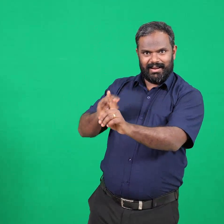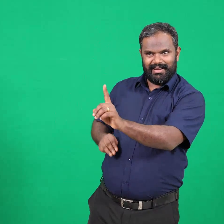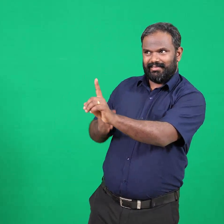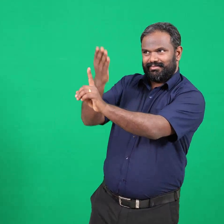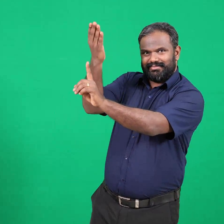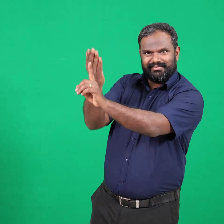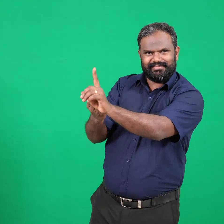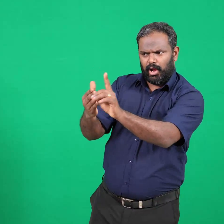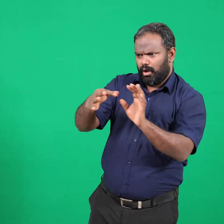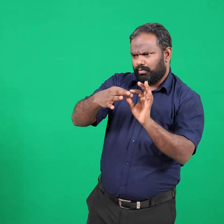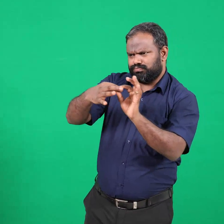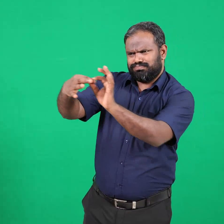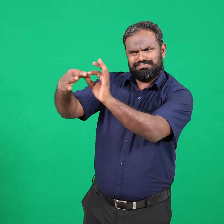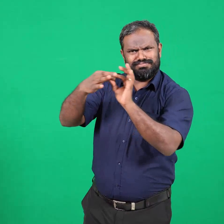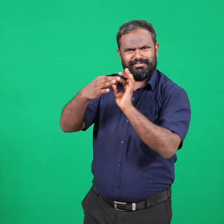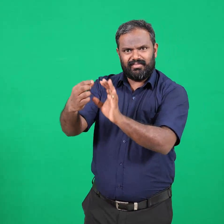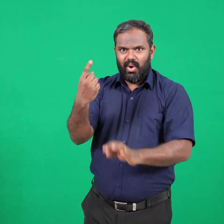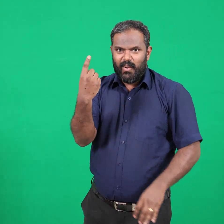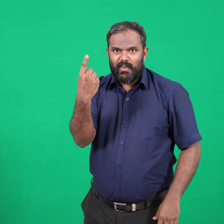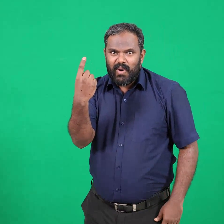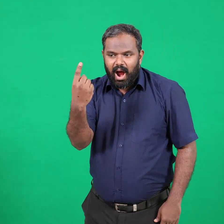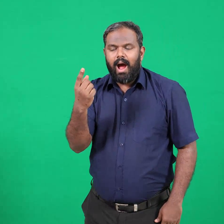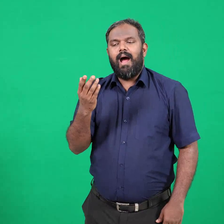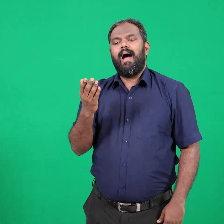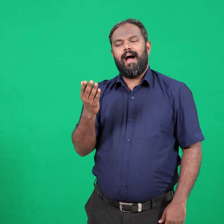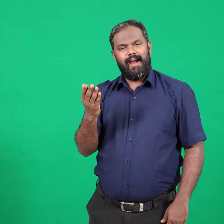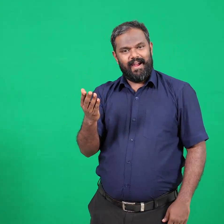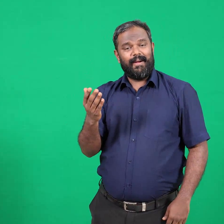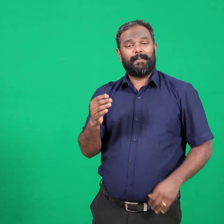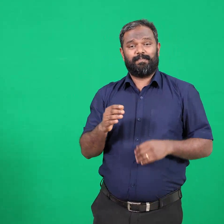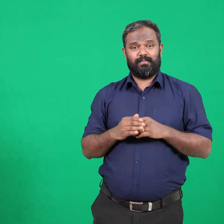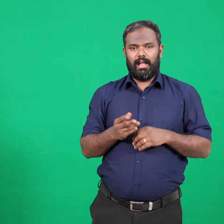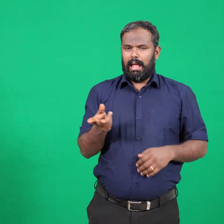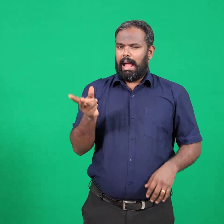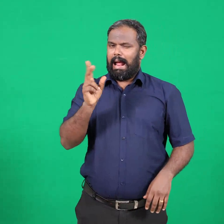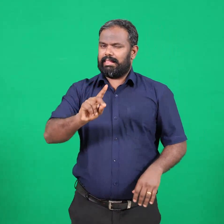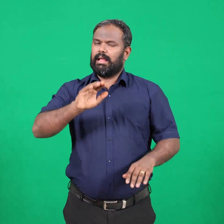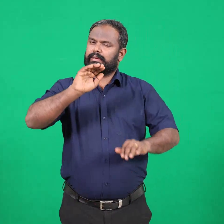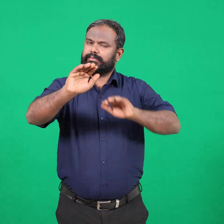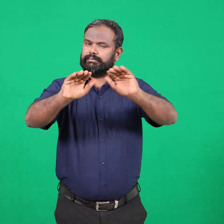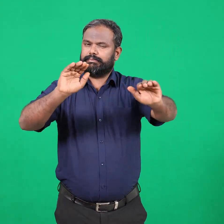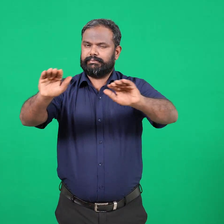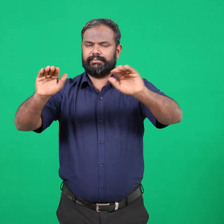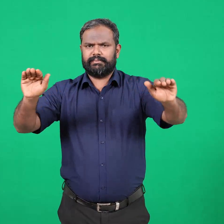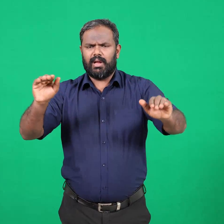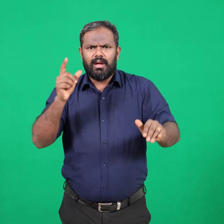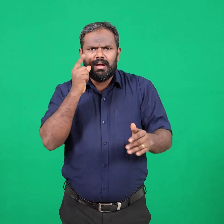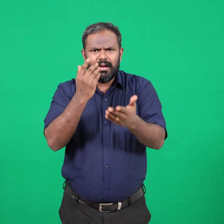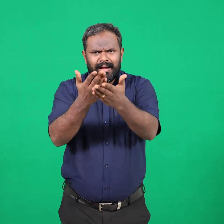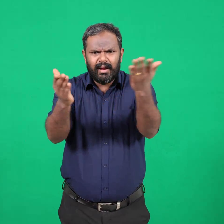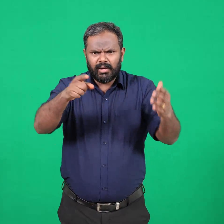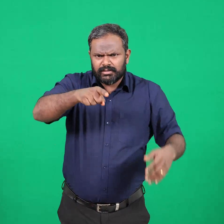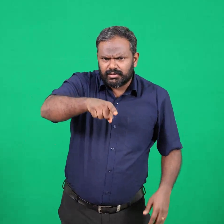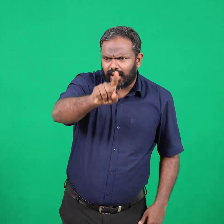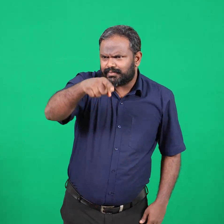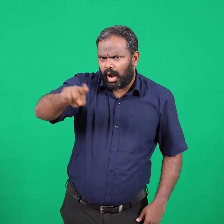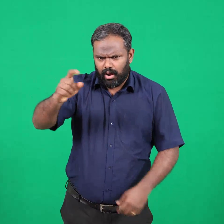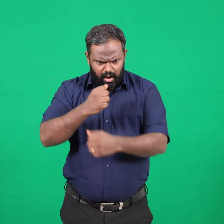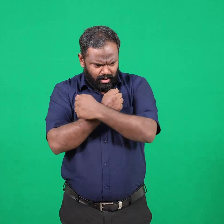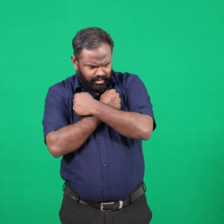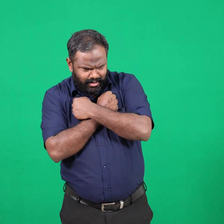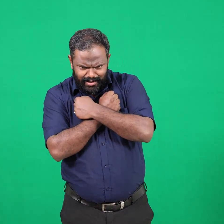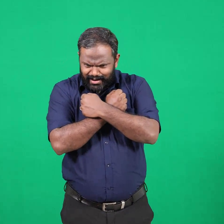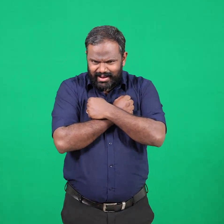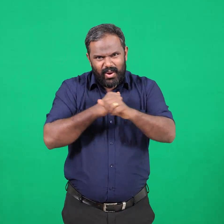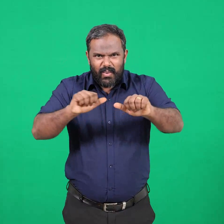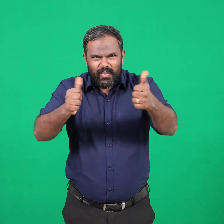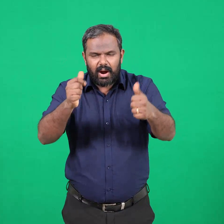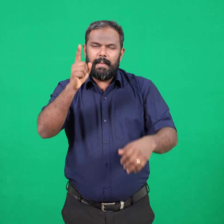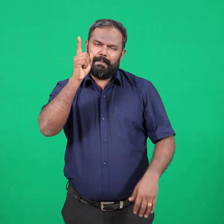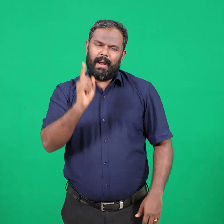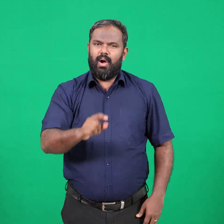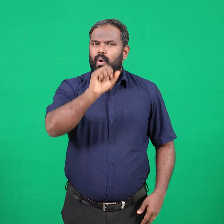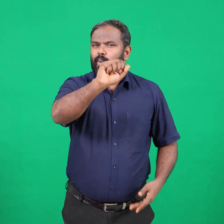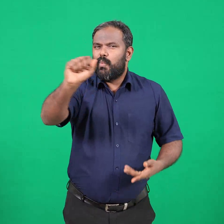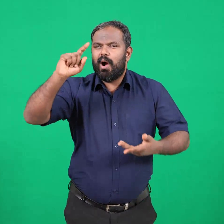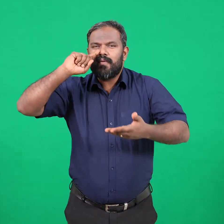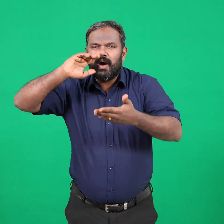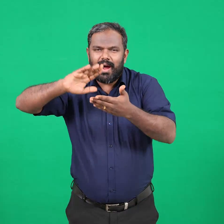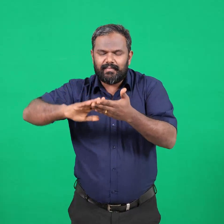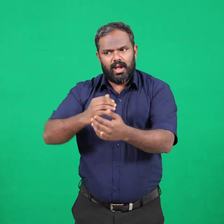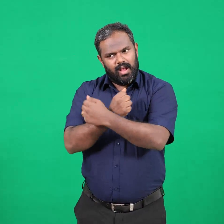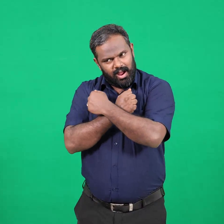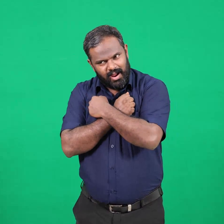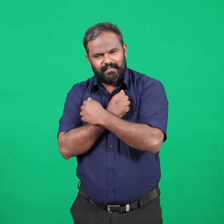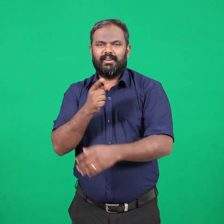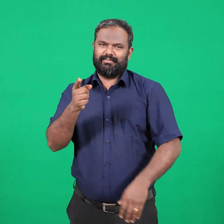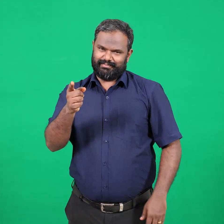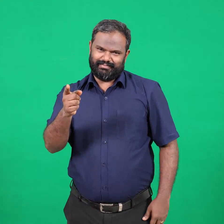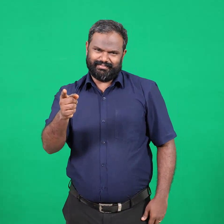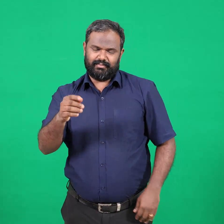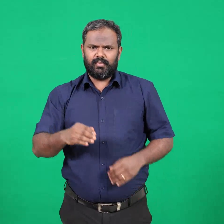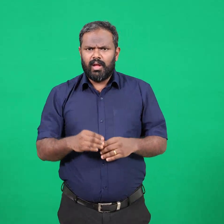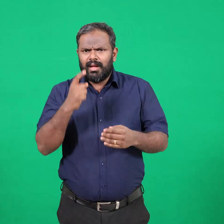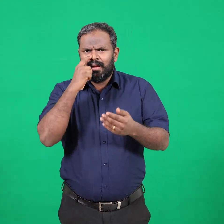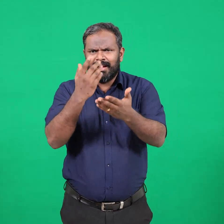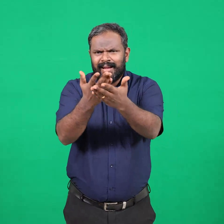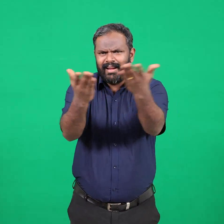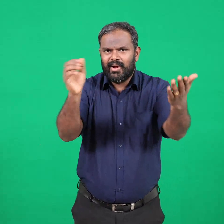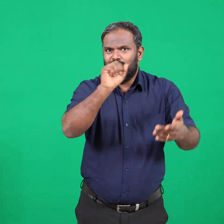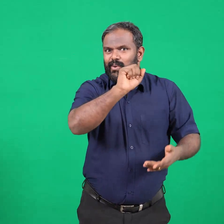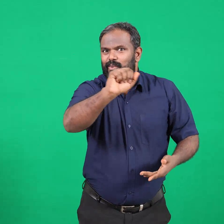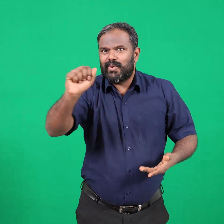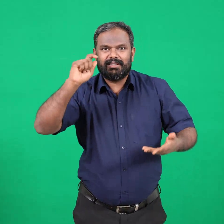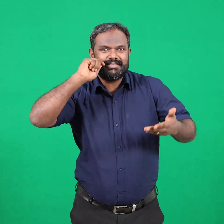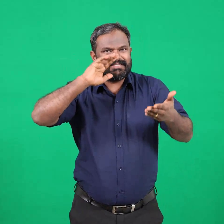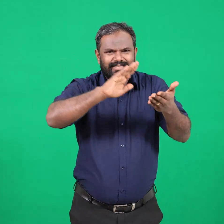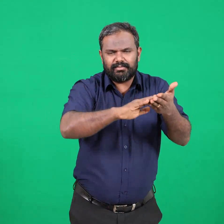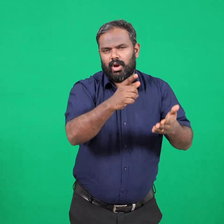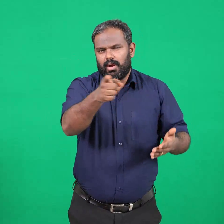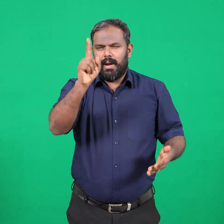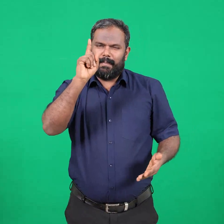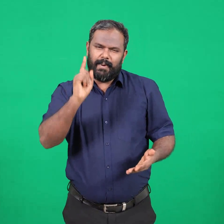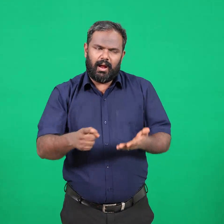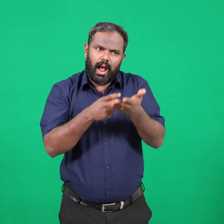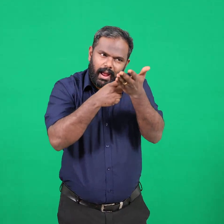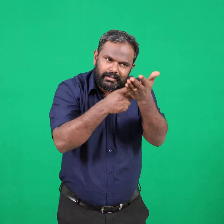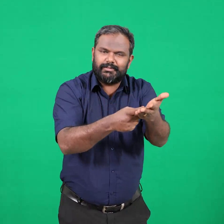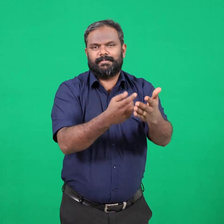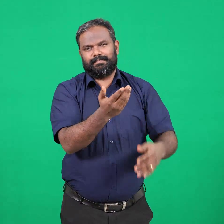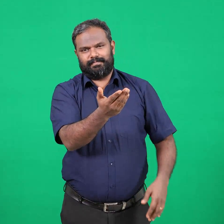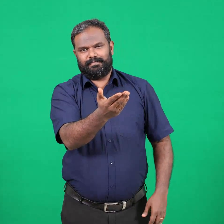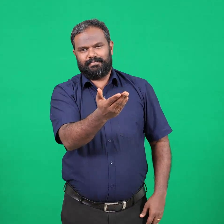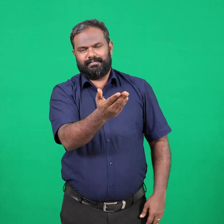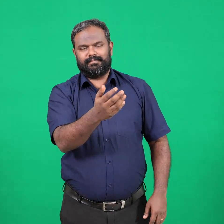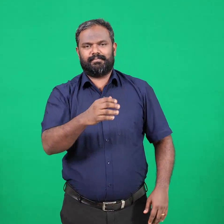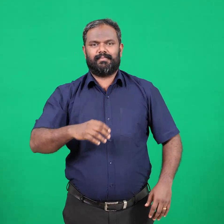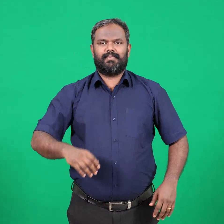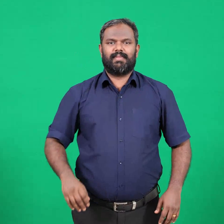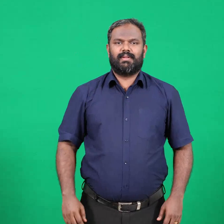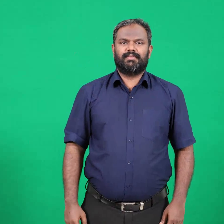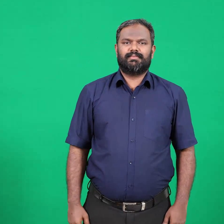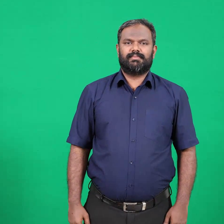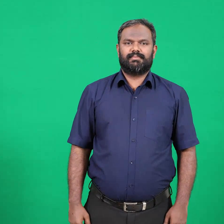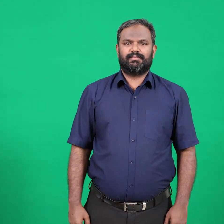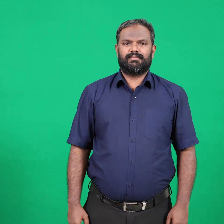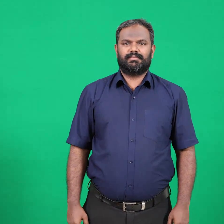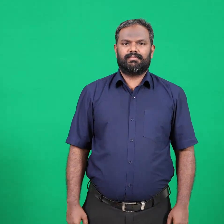Nevertheless, each one of you also must love his wife as he loves himself, and the wife must respect her husband.